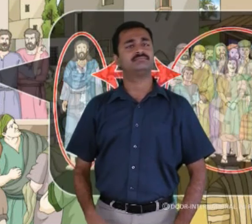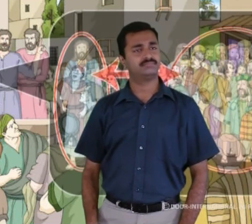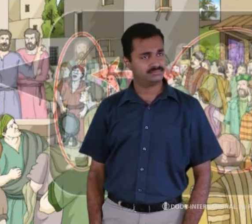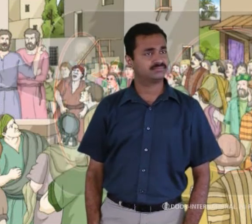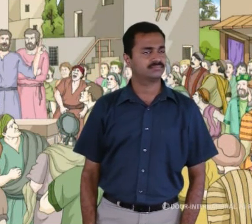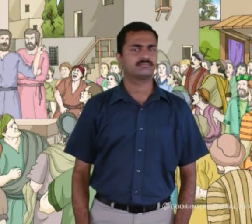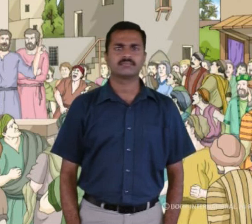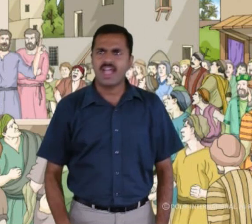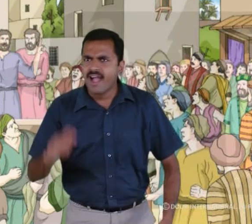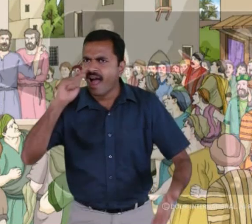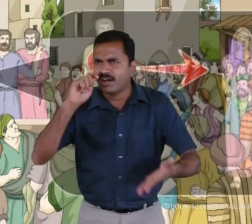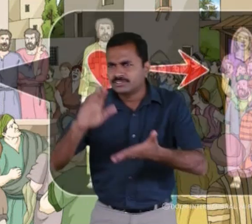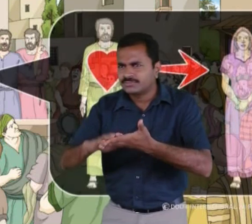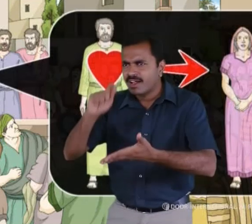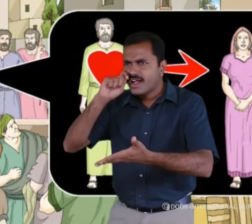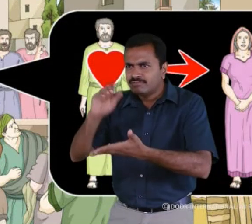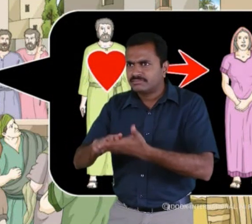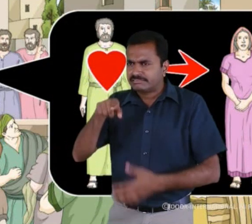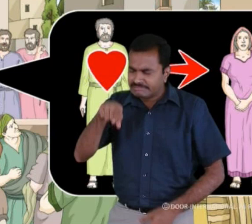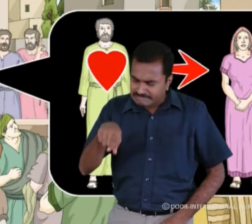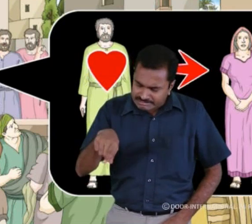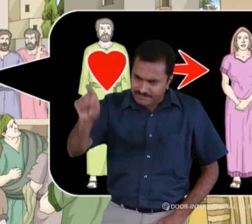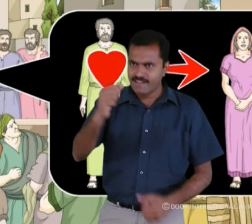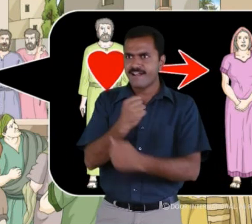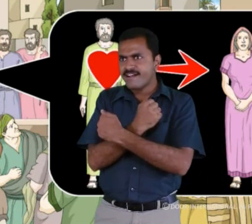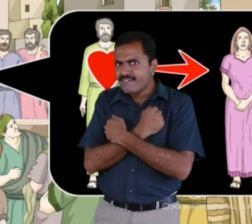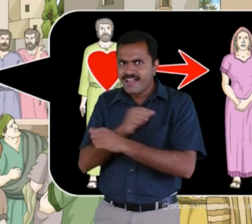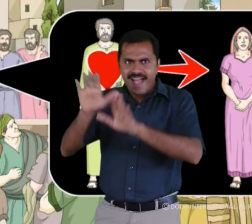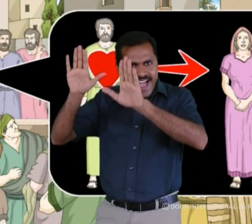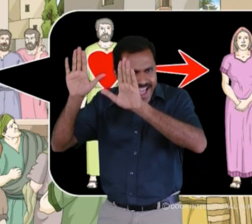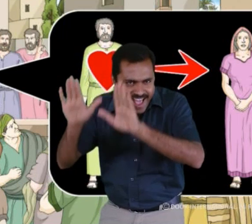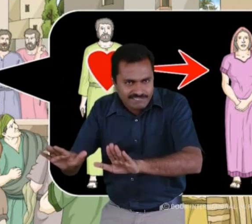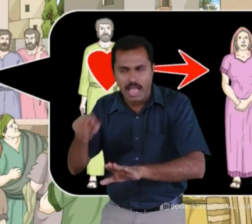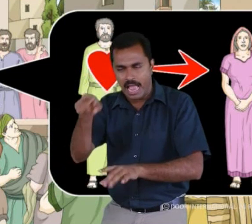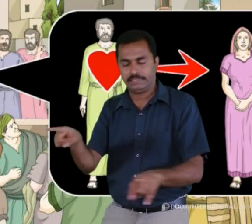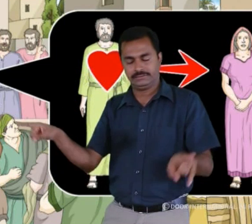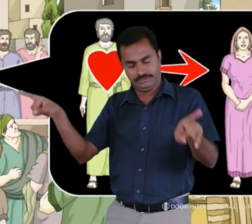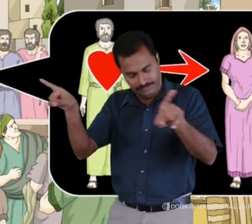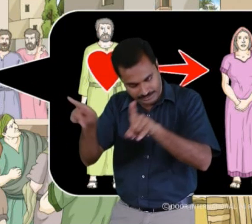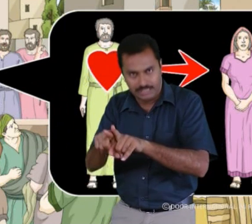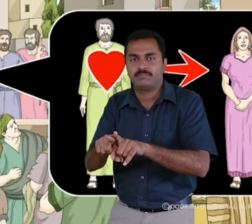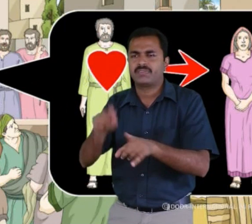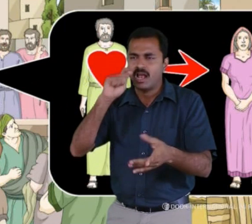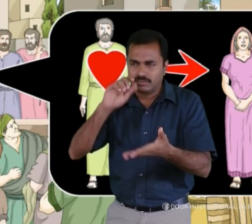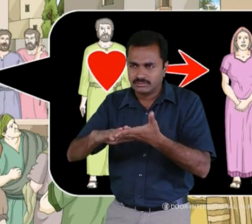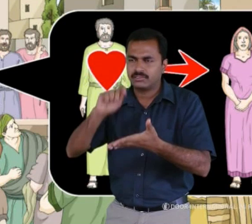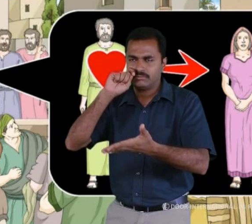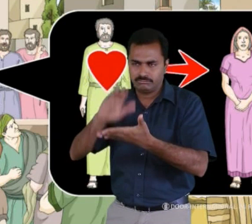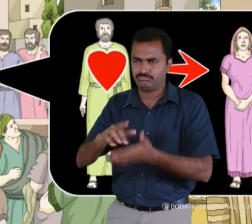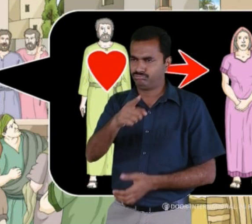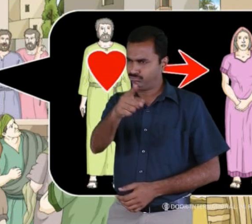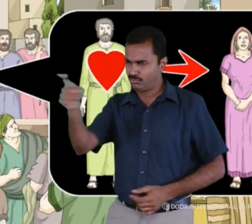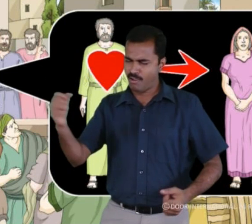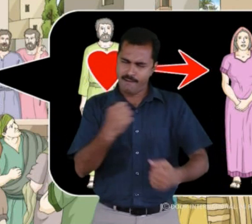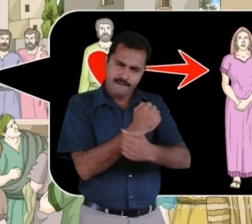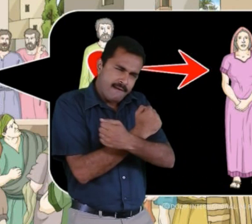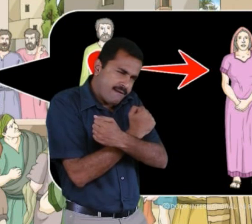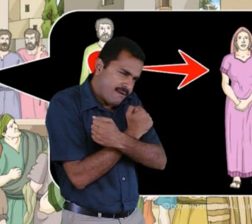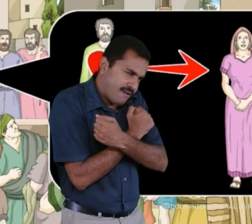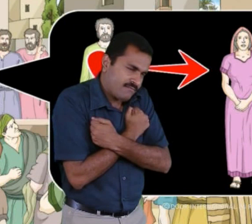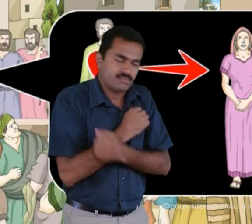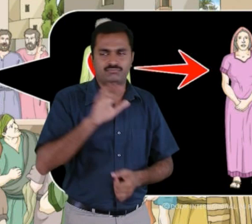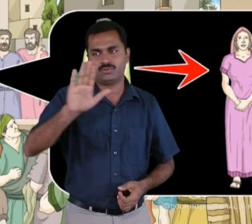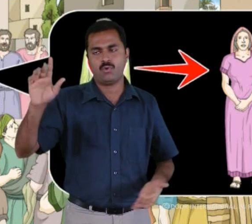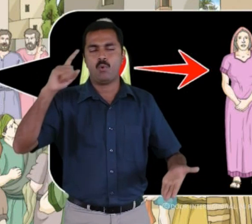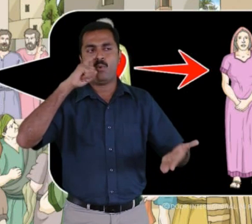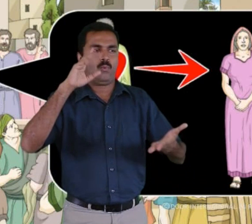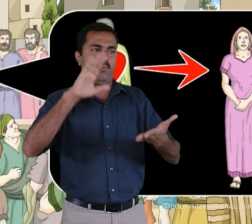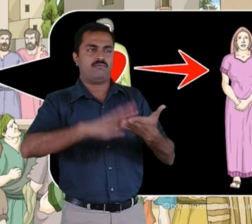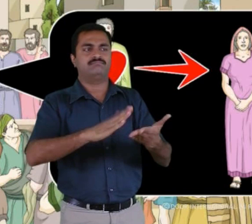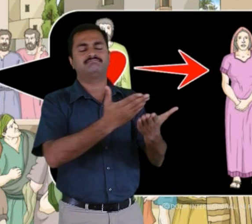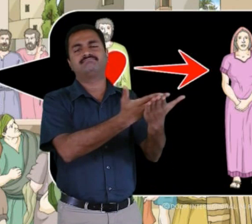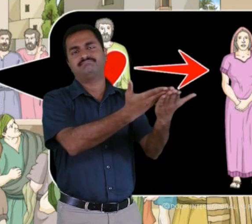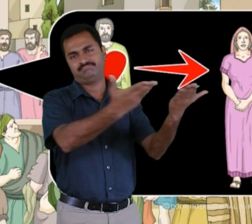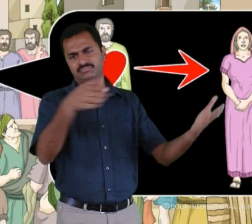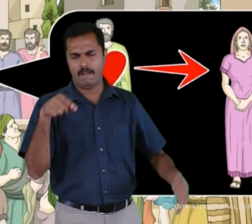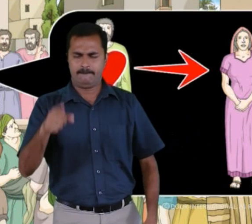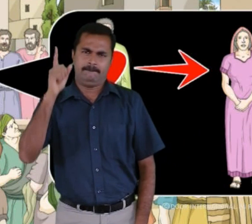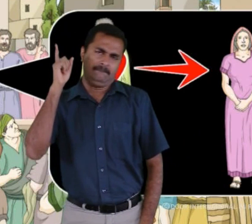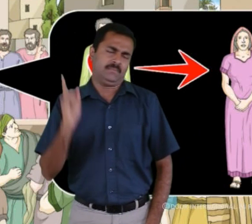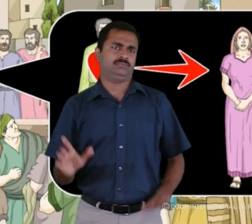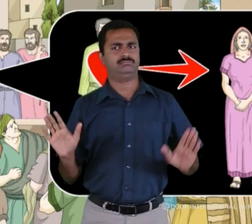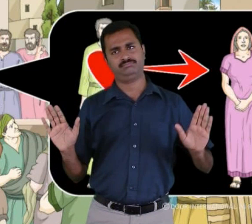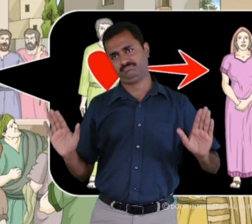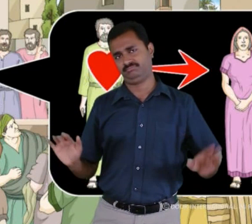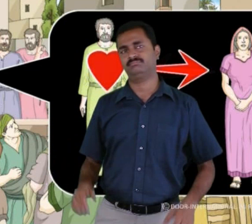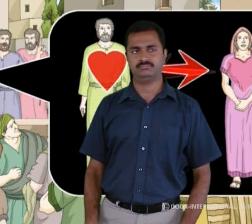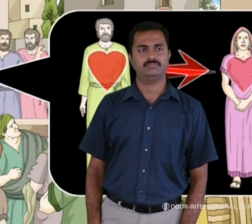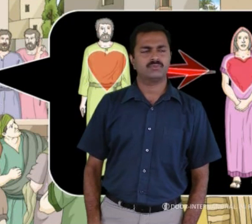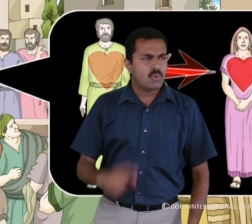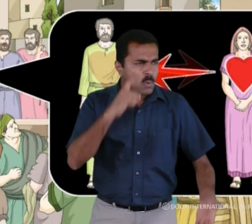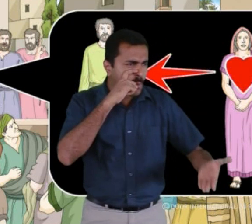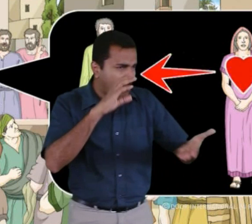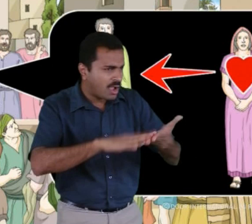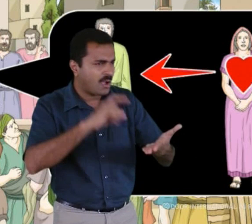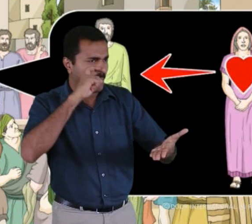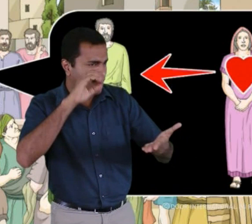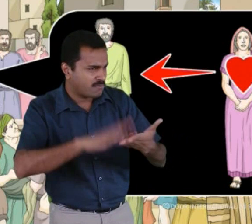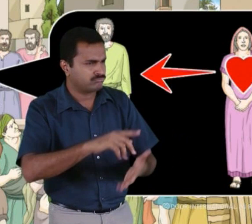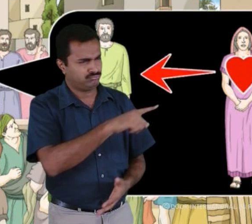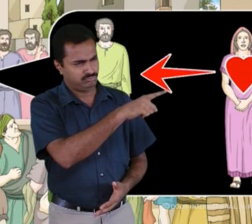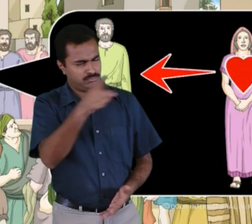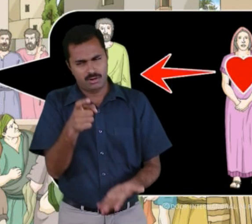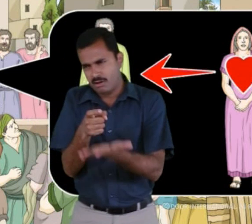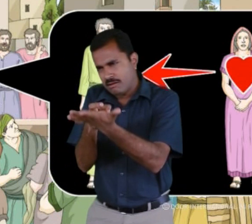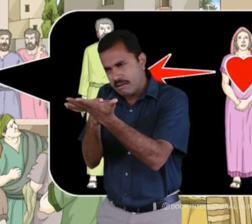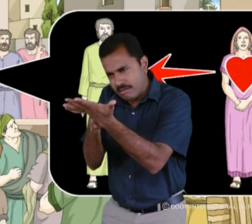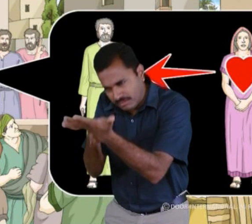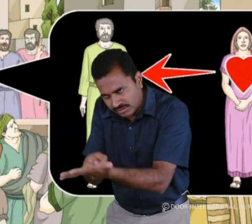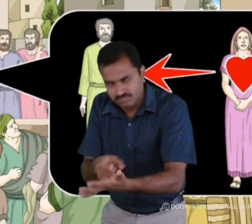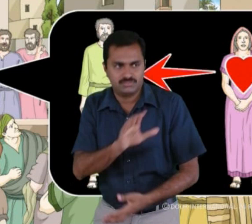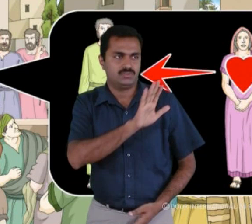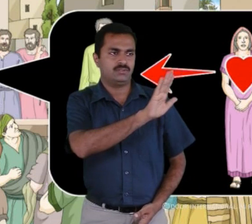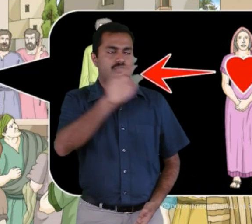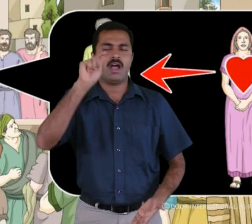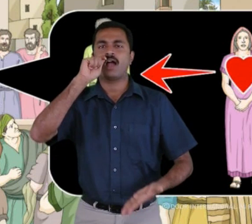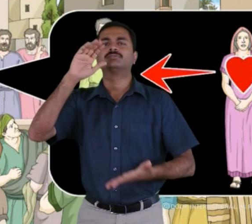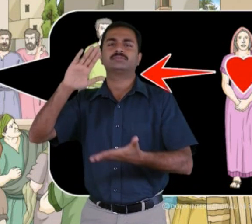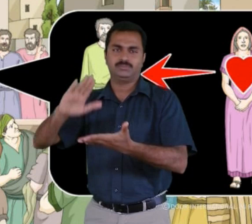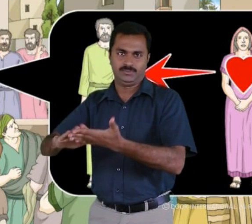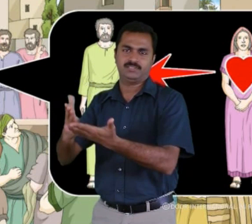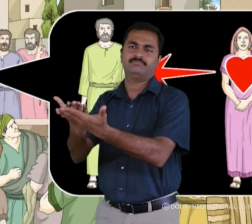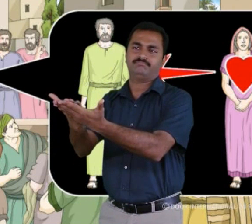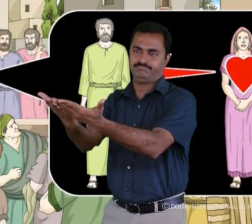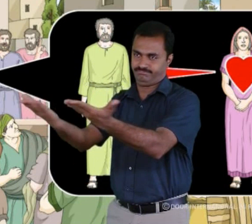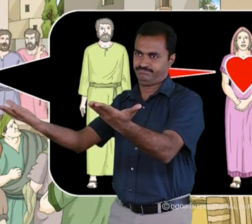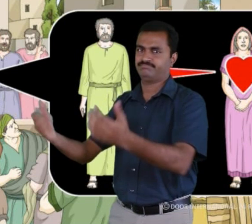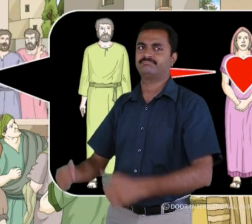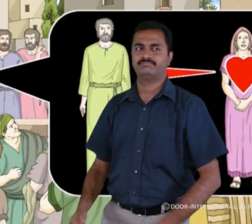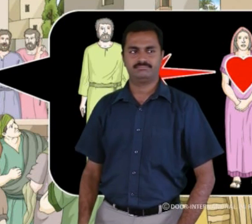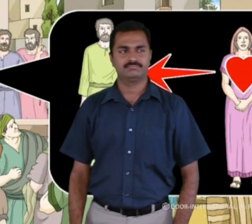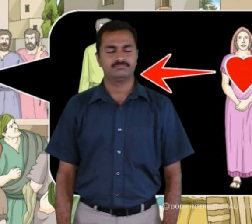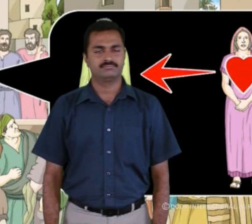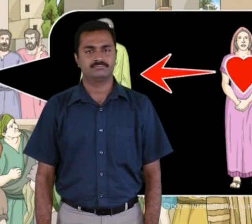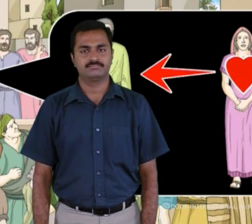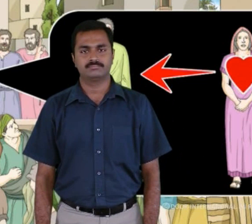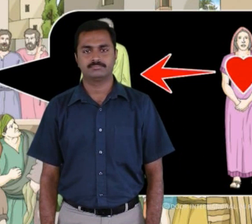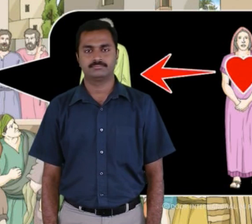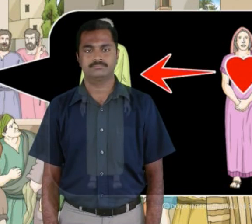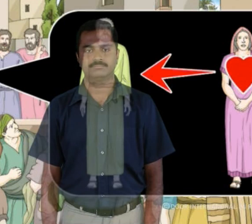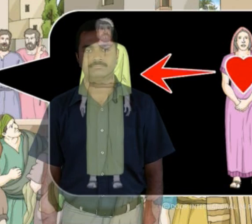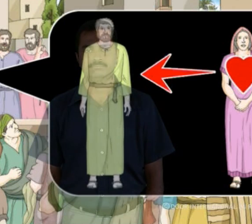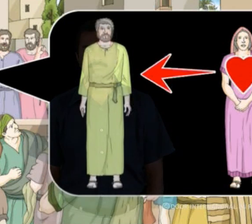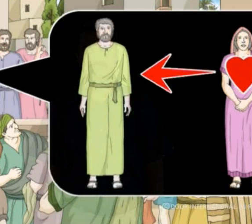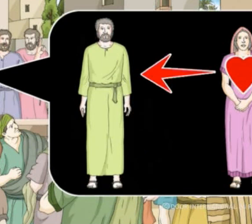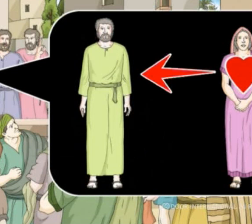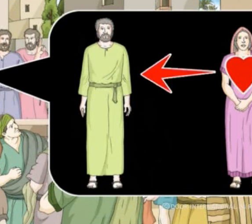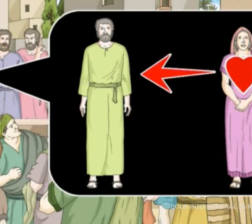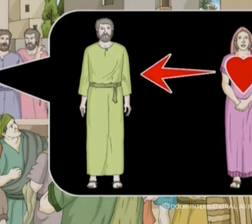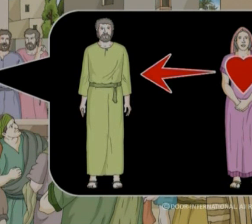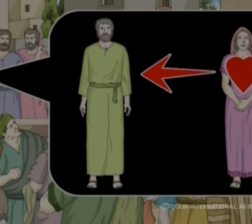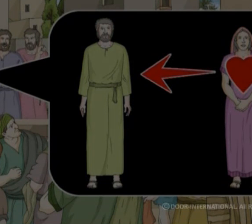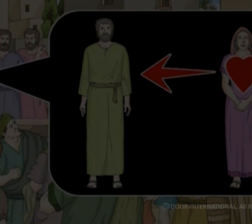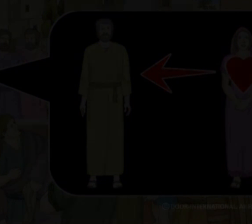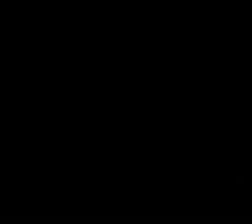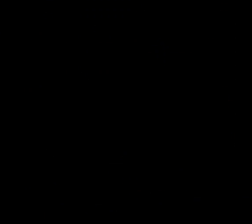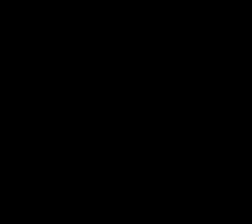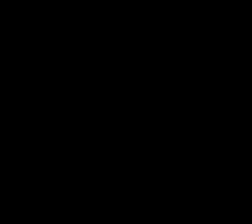Nevertheless, each one of you also must love his wife as he loves himself, and the wife must respect her husband.